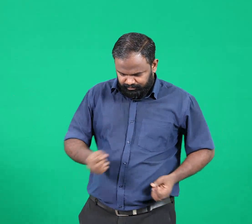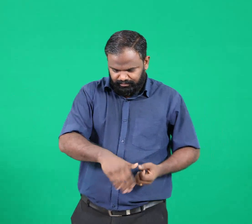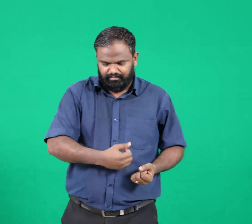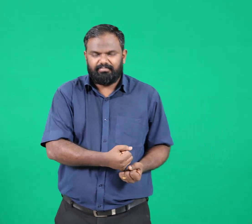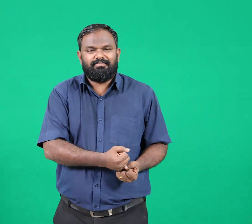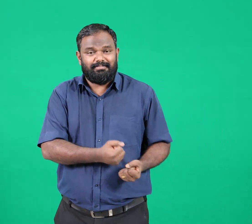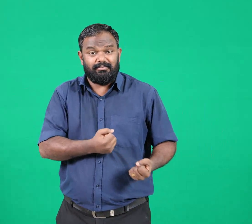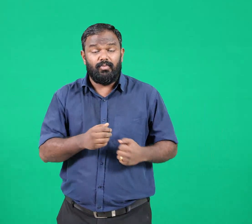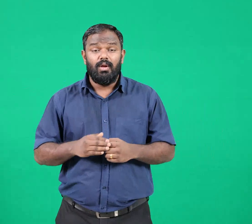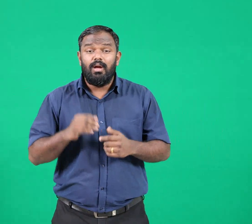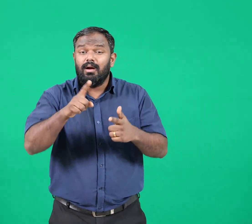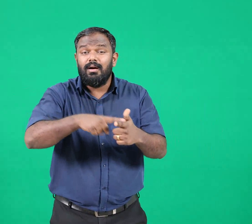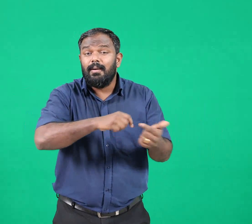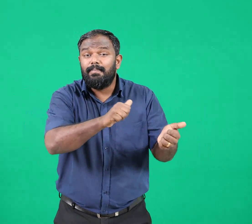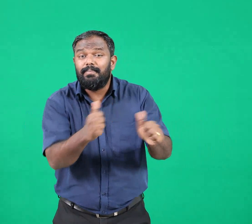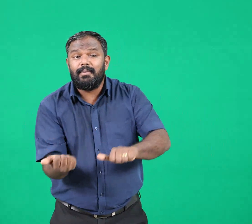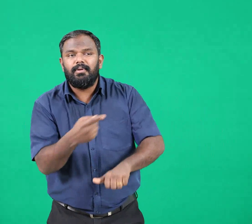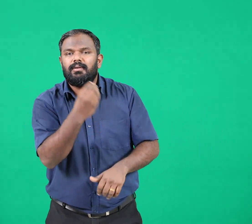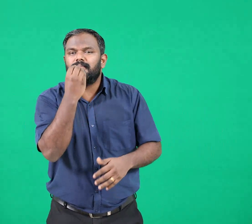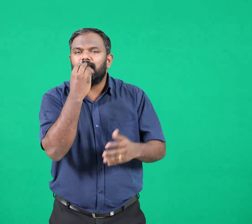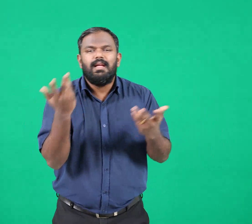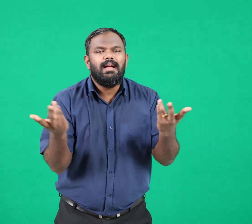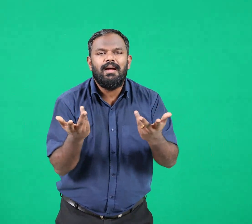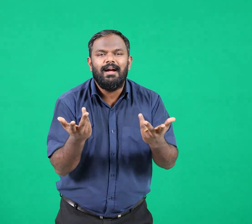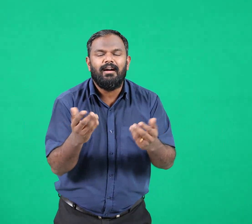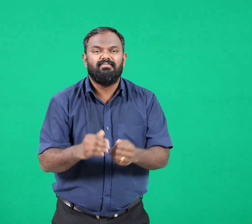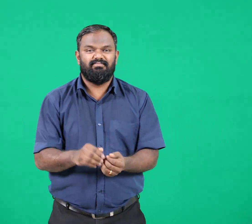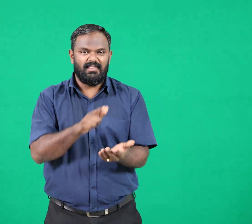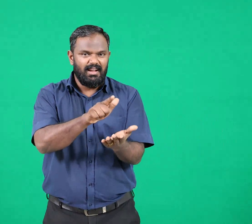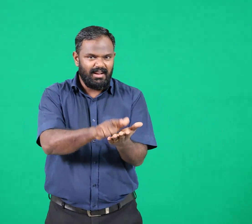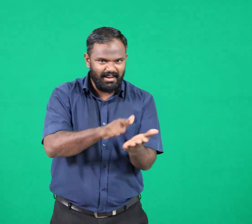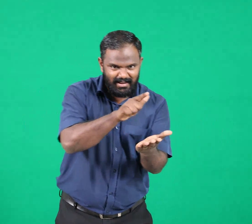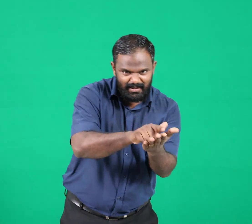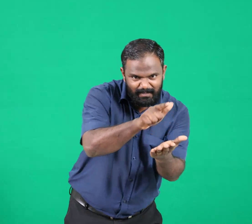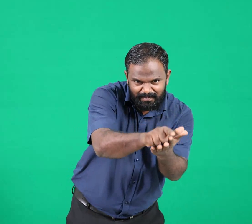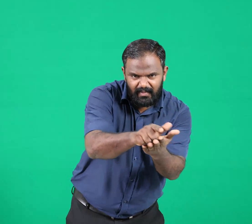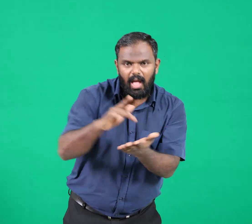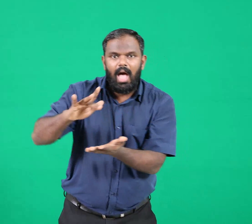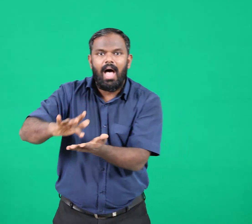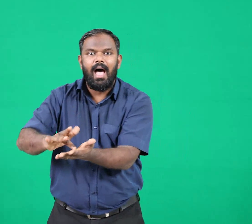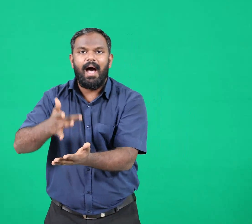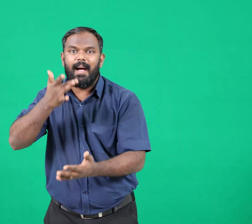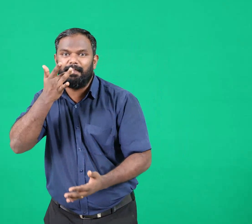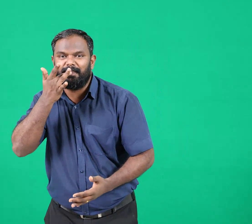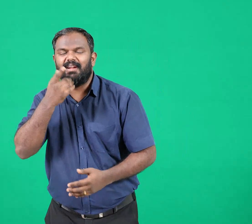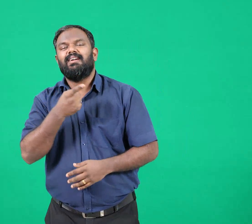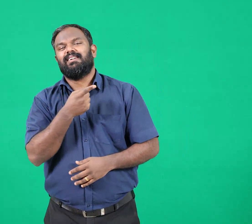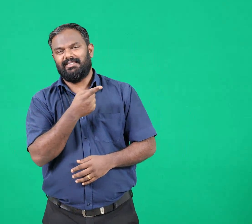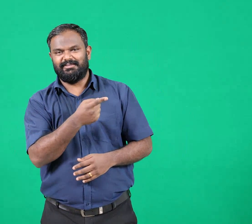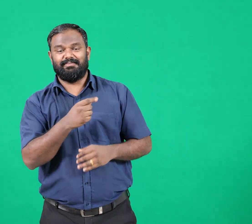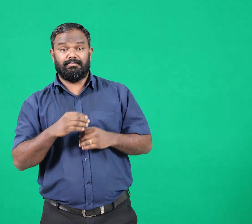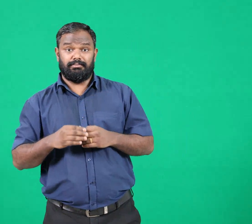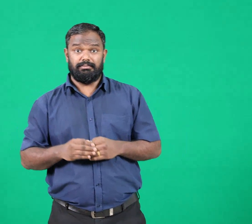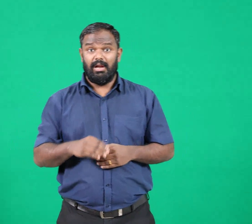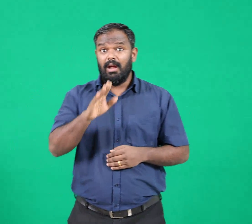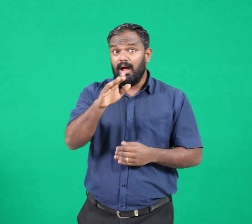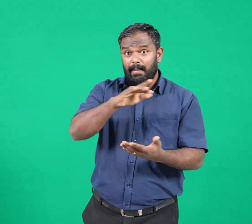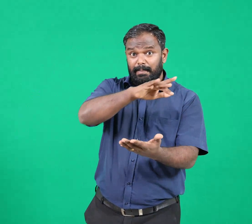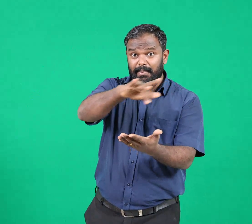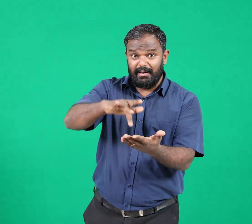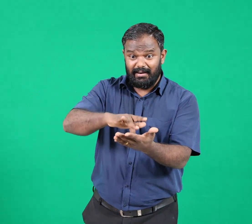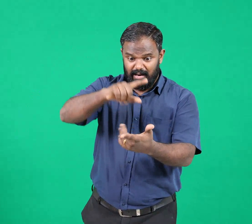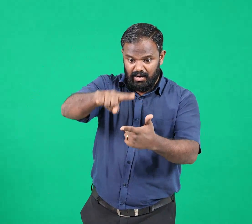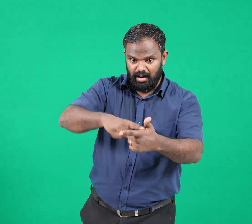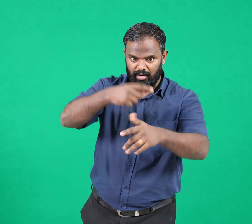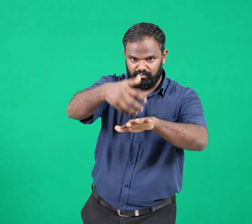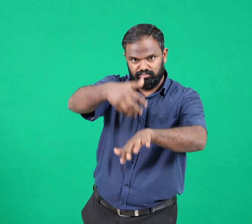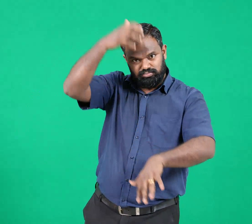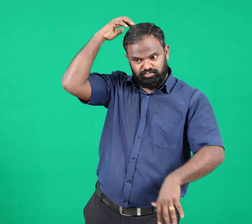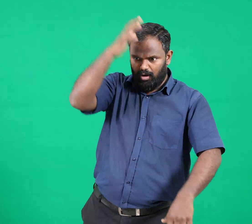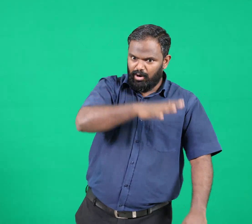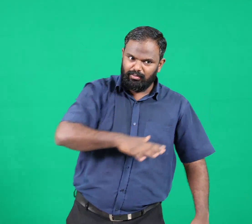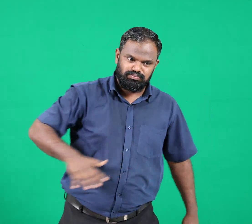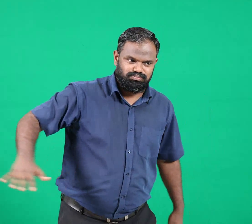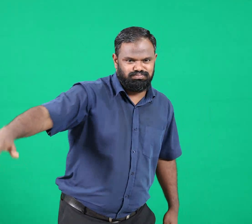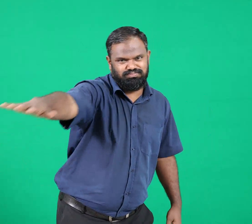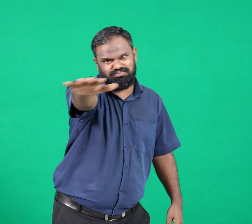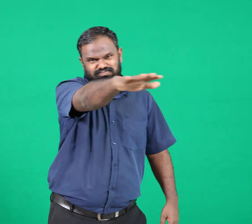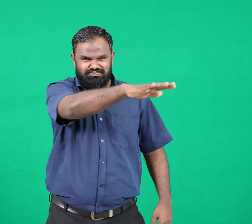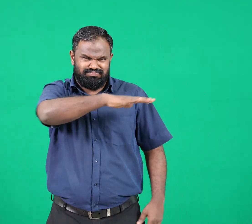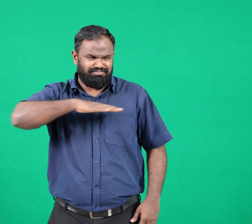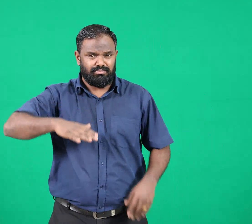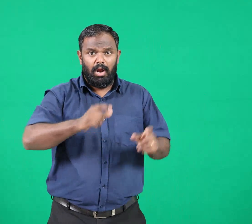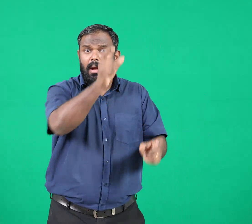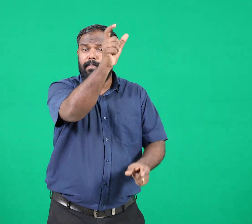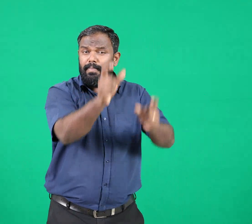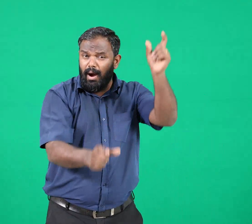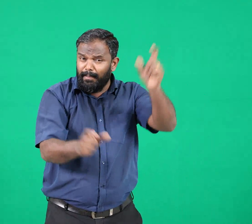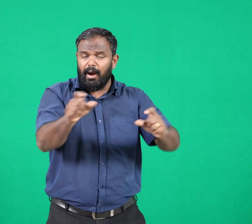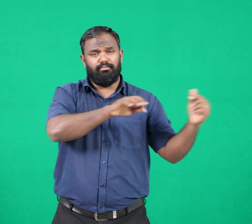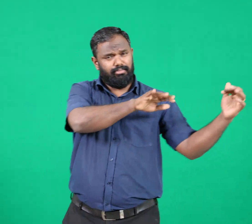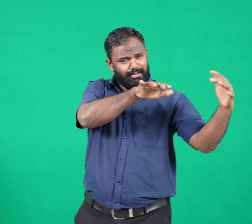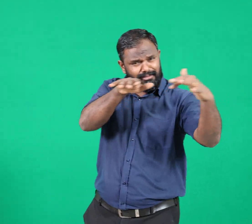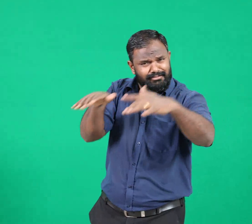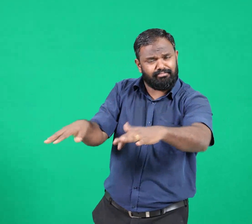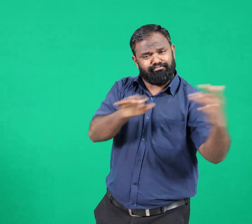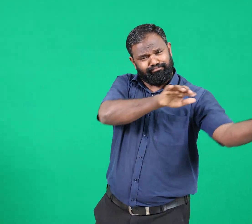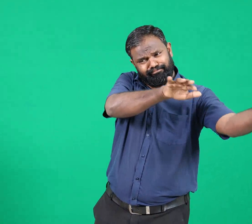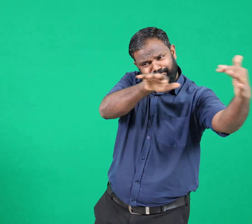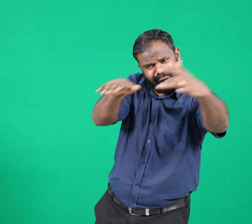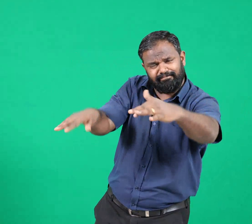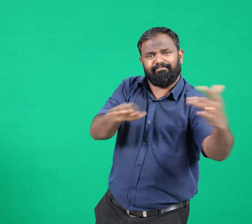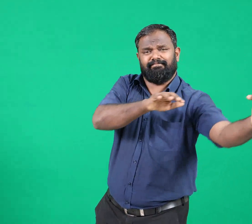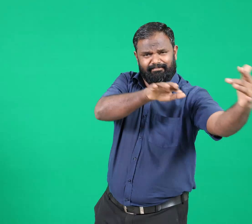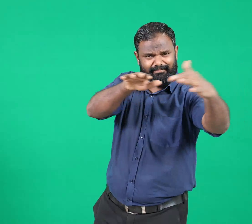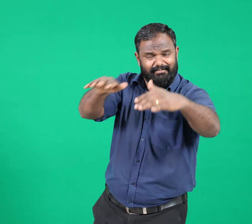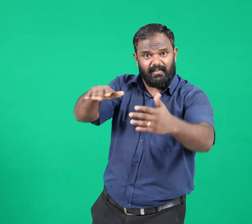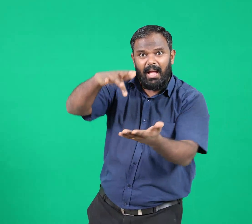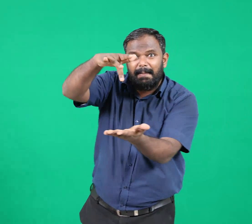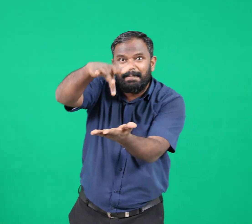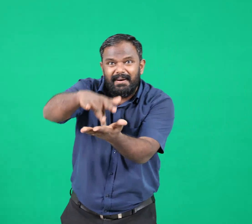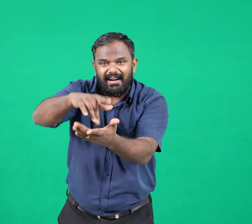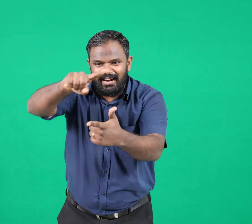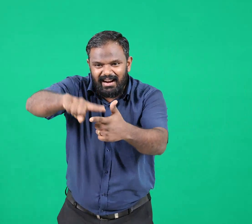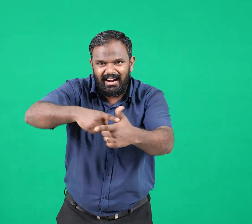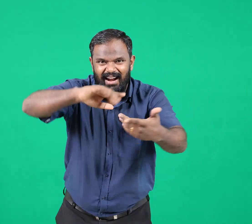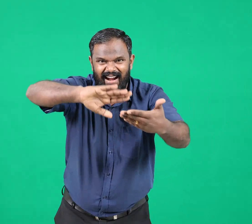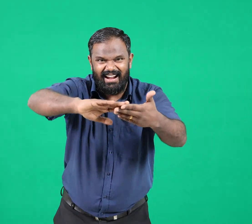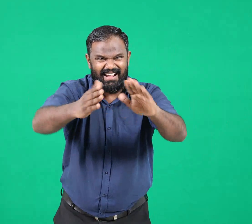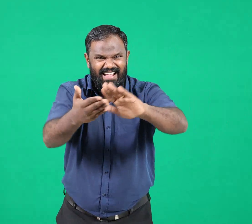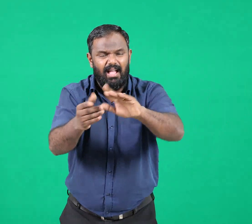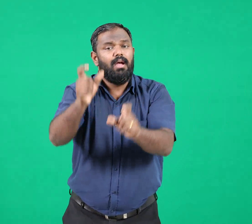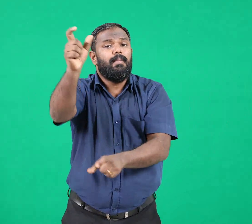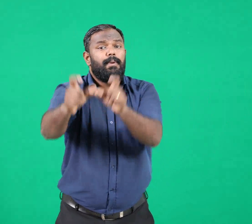His food was locusts and wild honey.